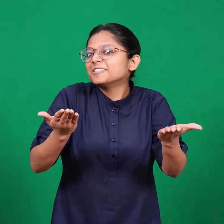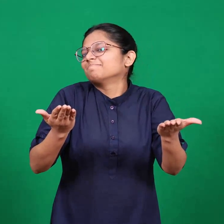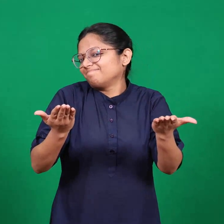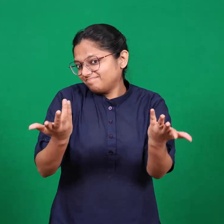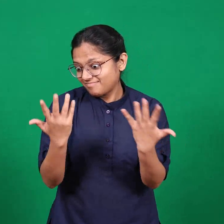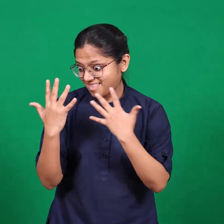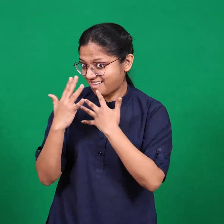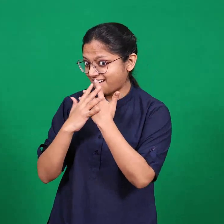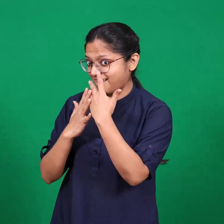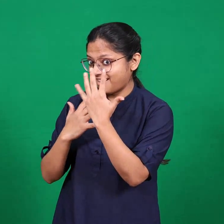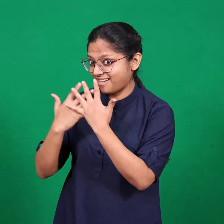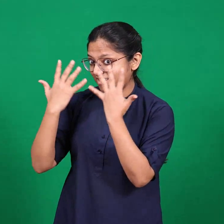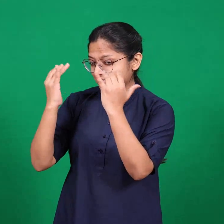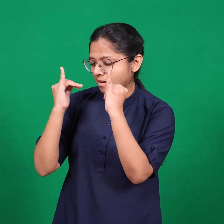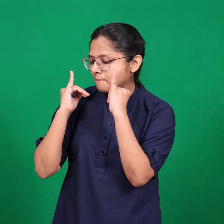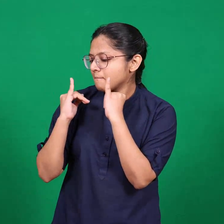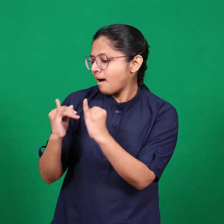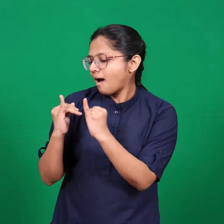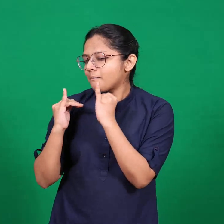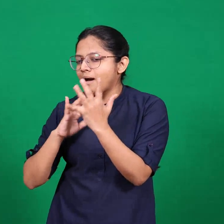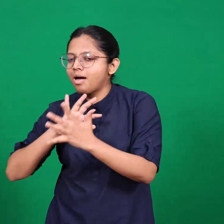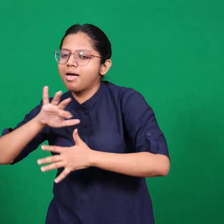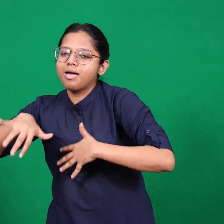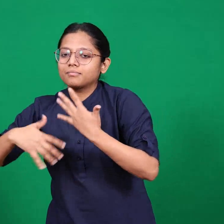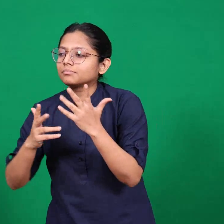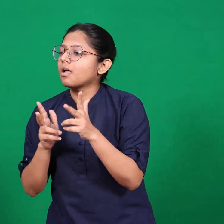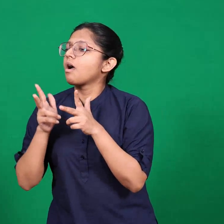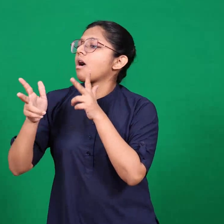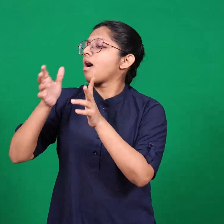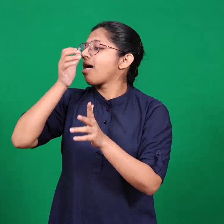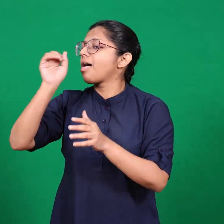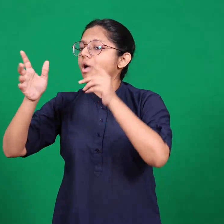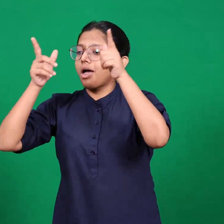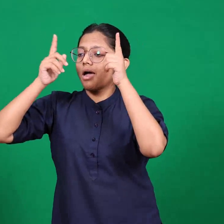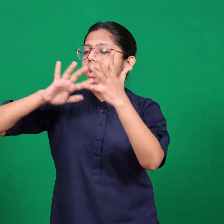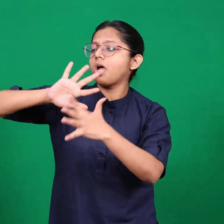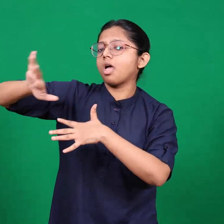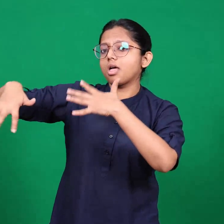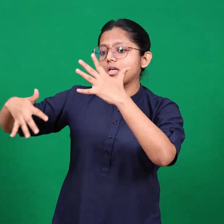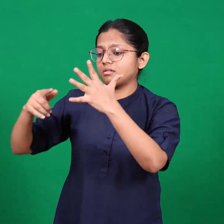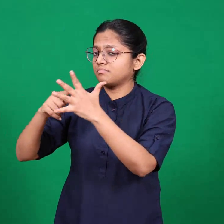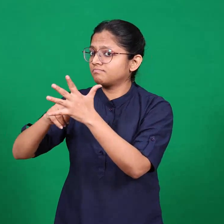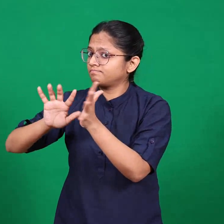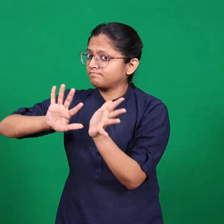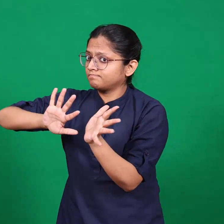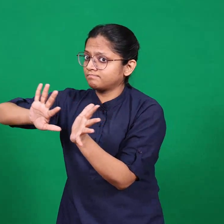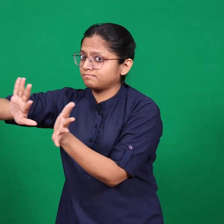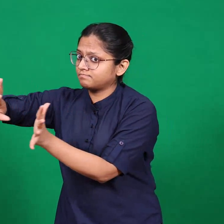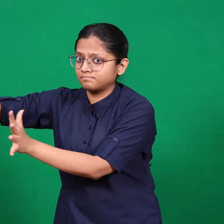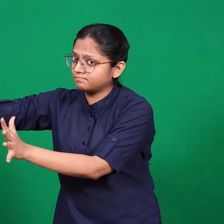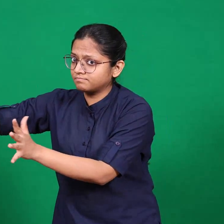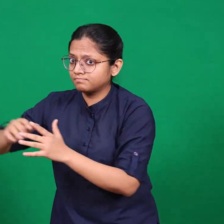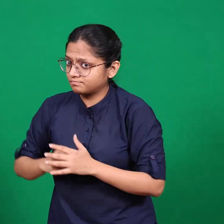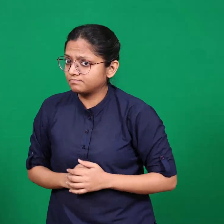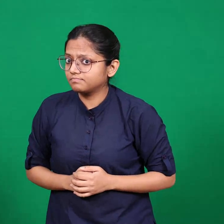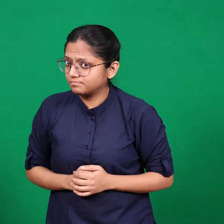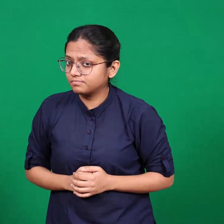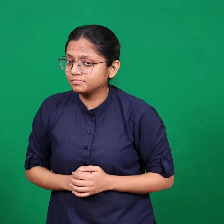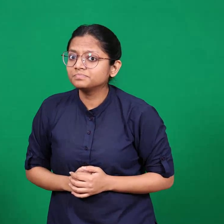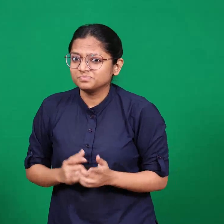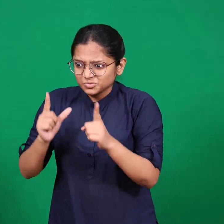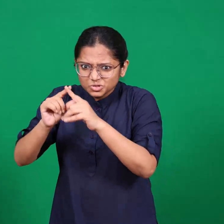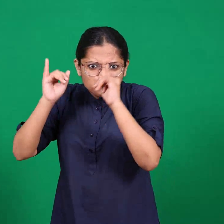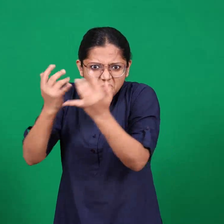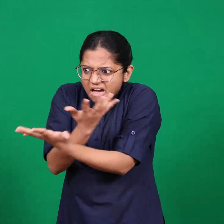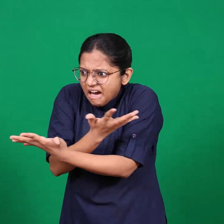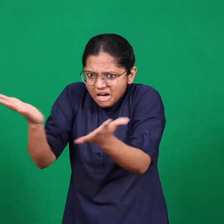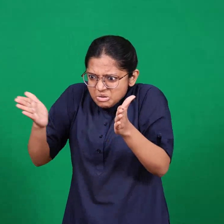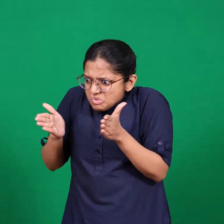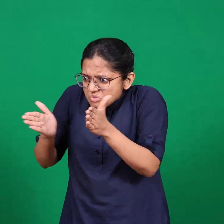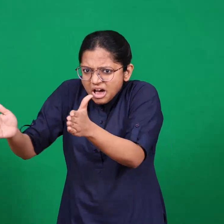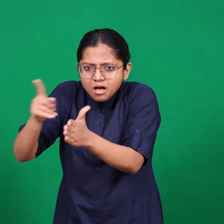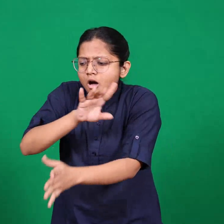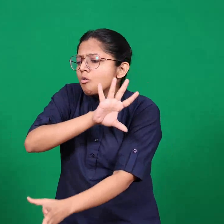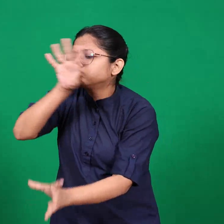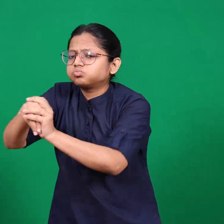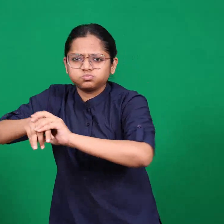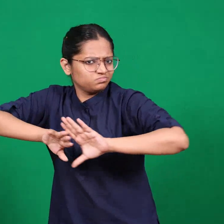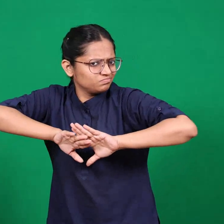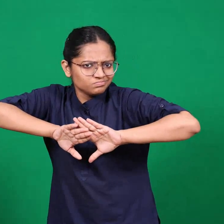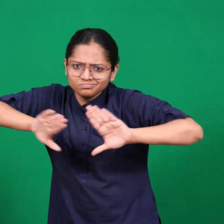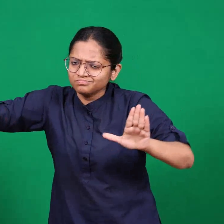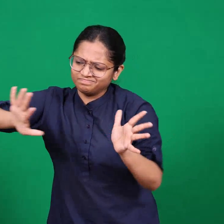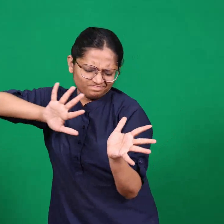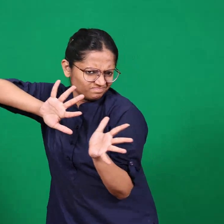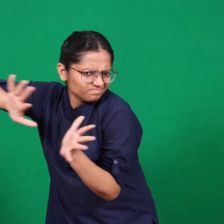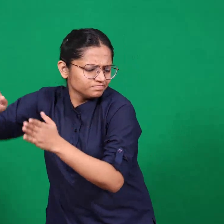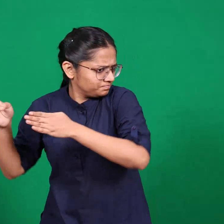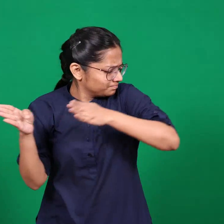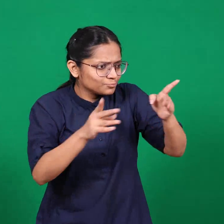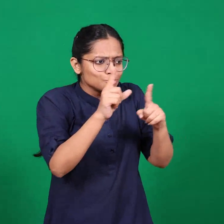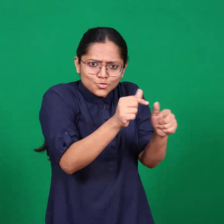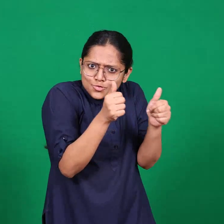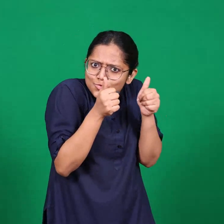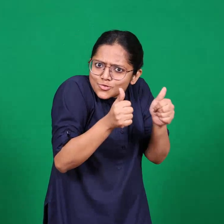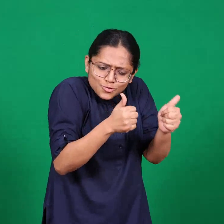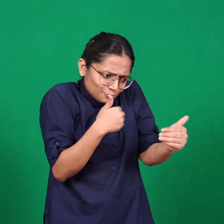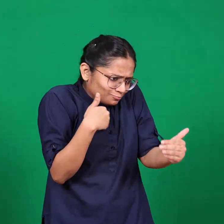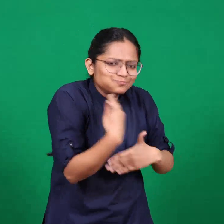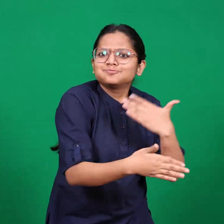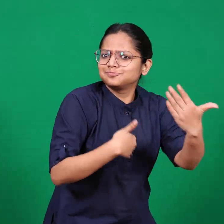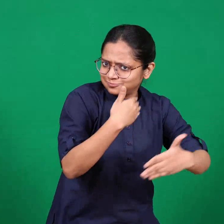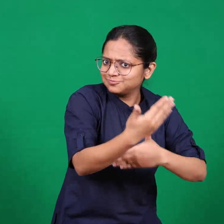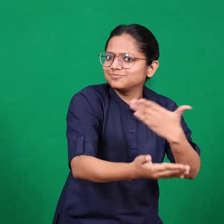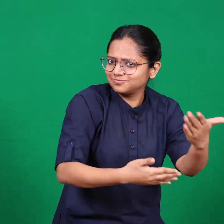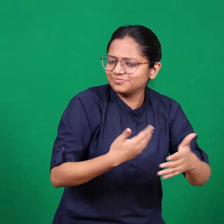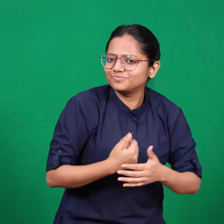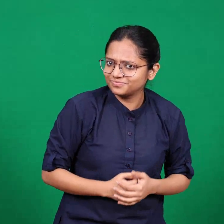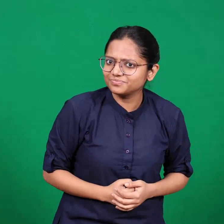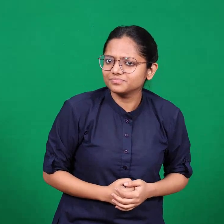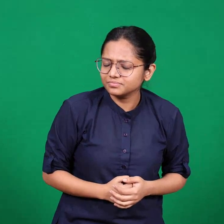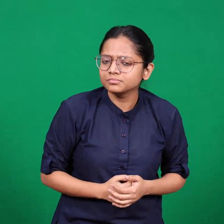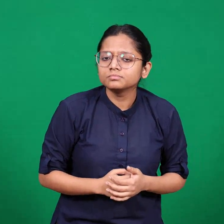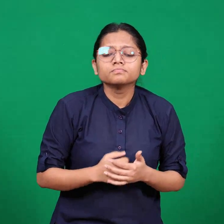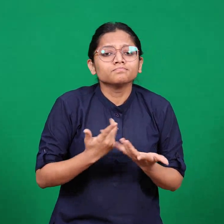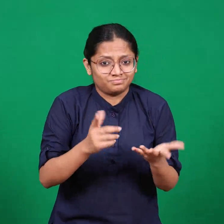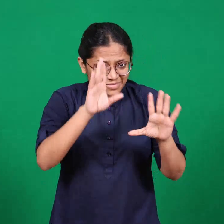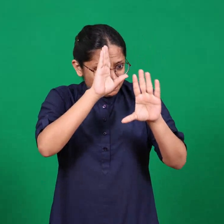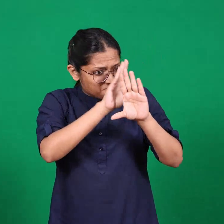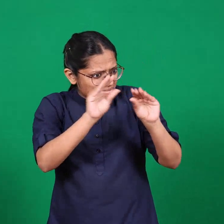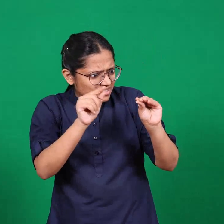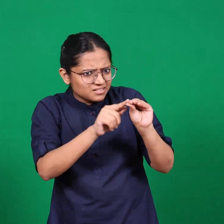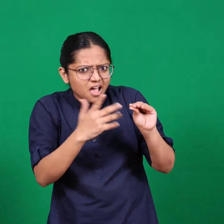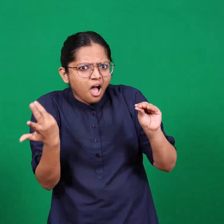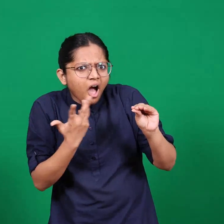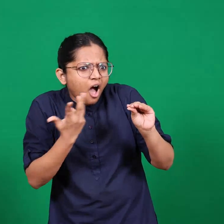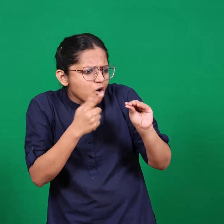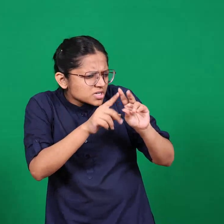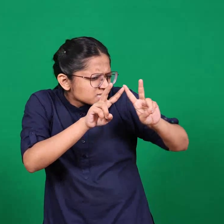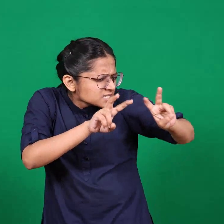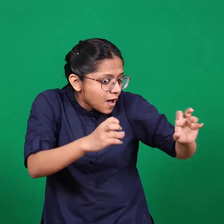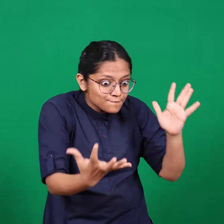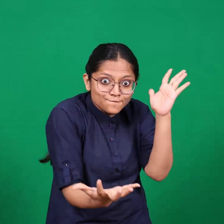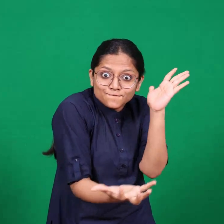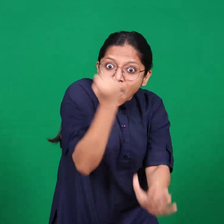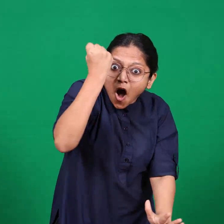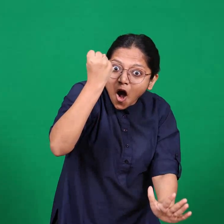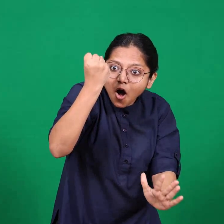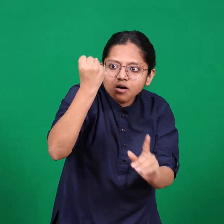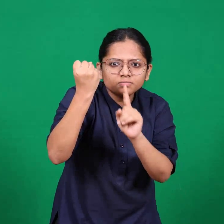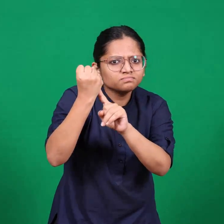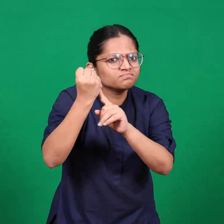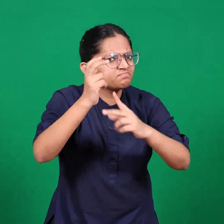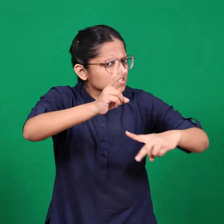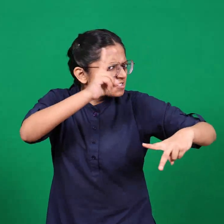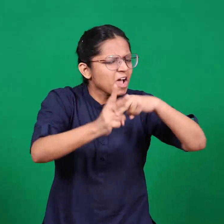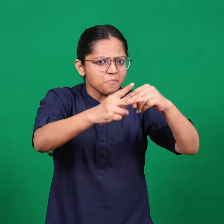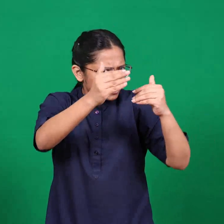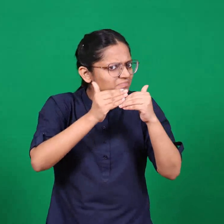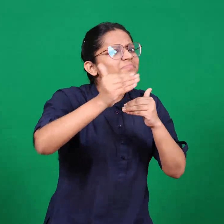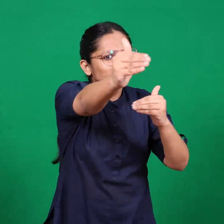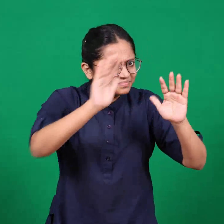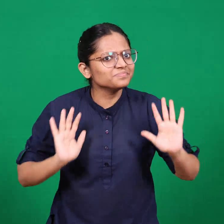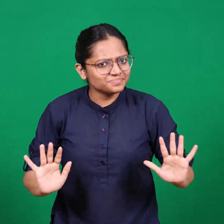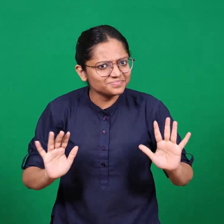He must turn from evil and do good; he must seek peace and pursue it.